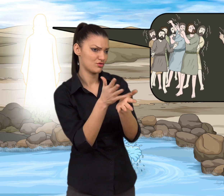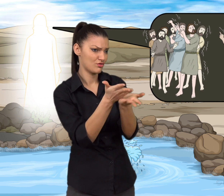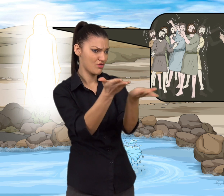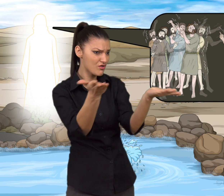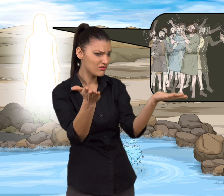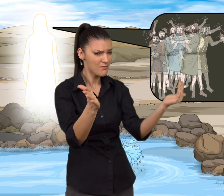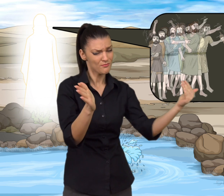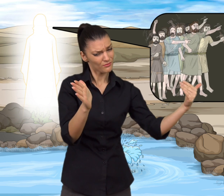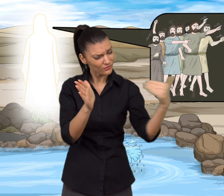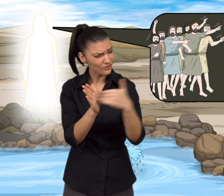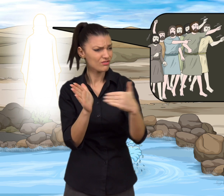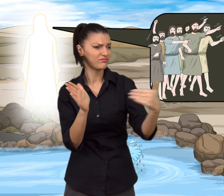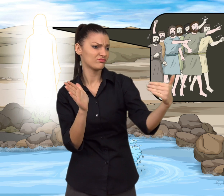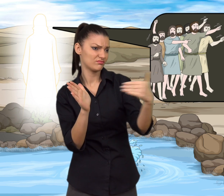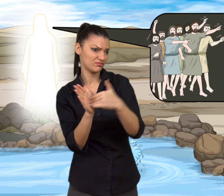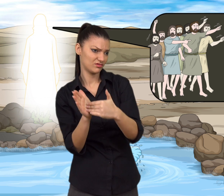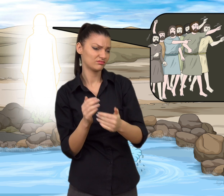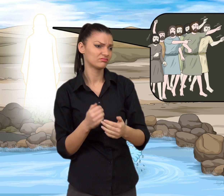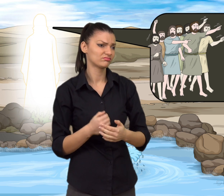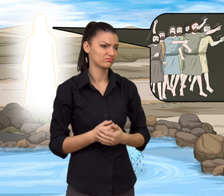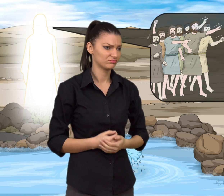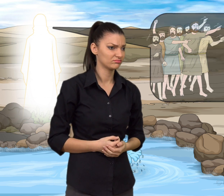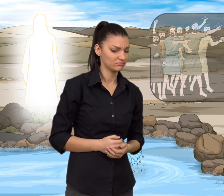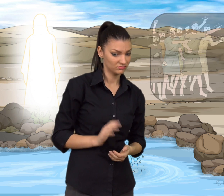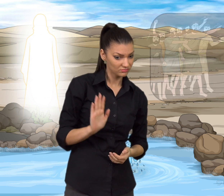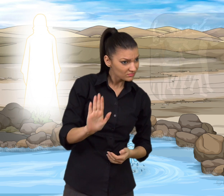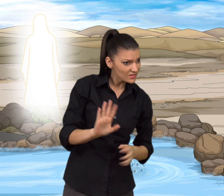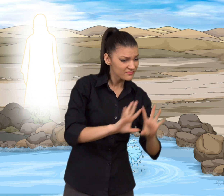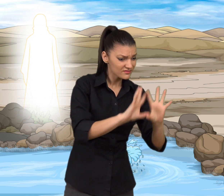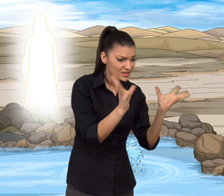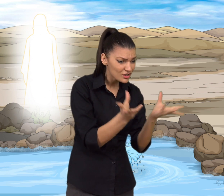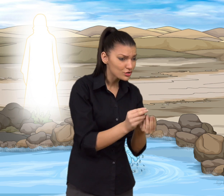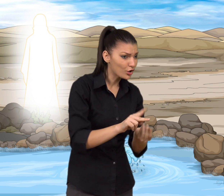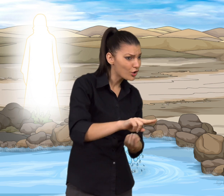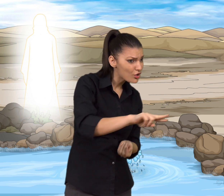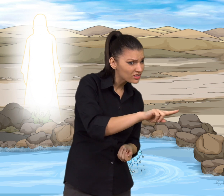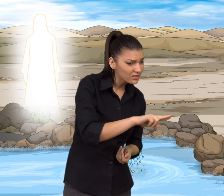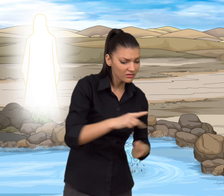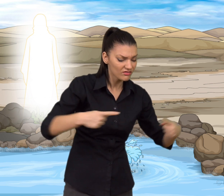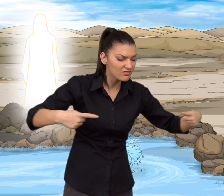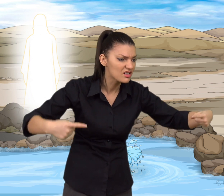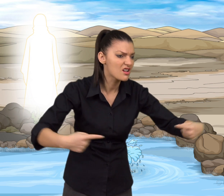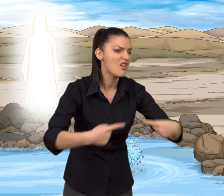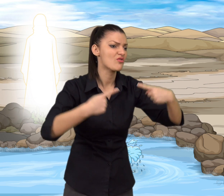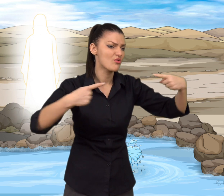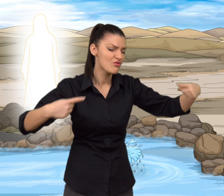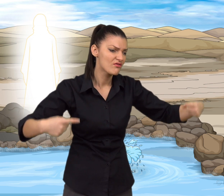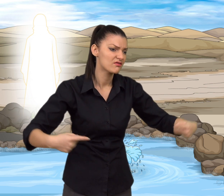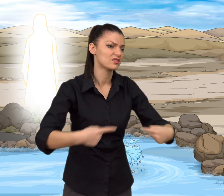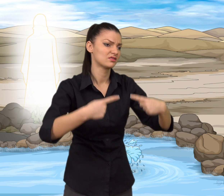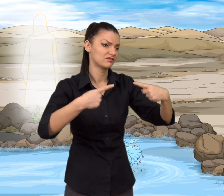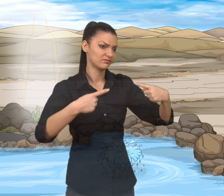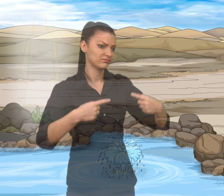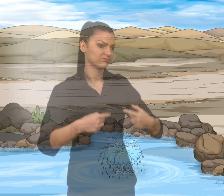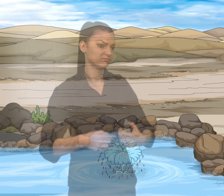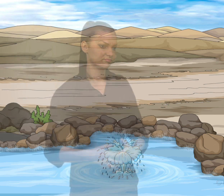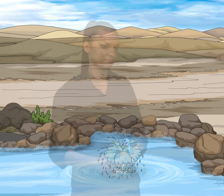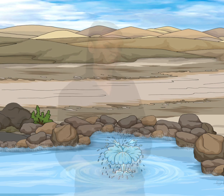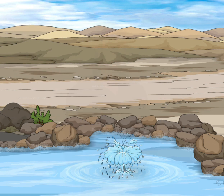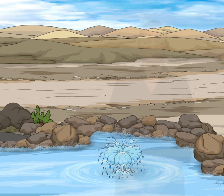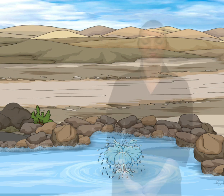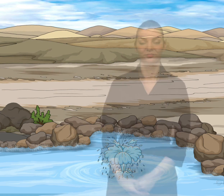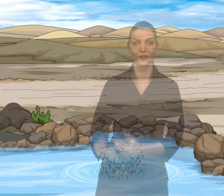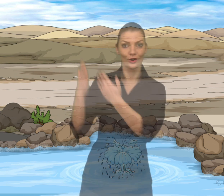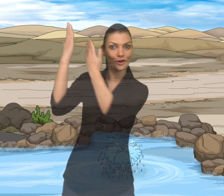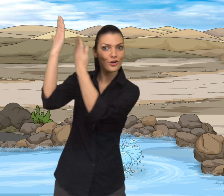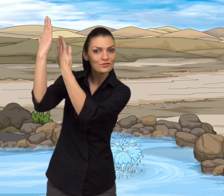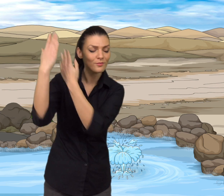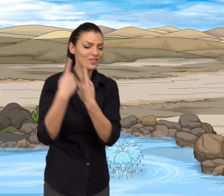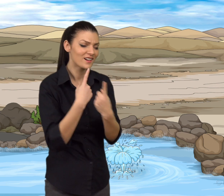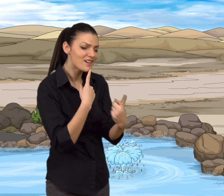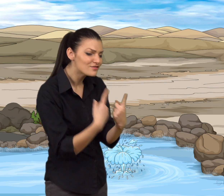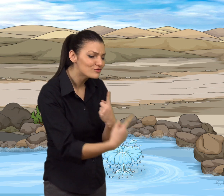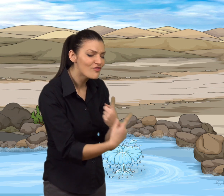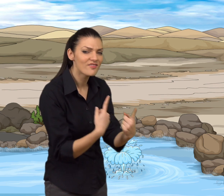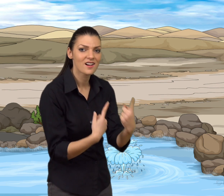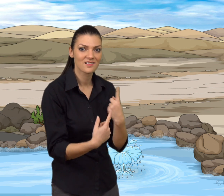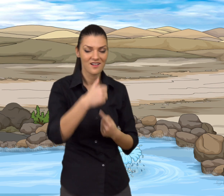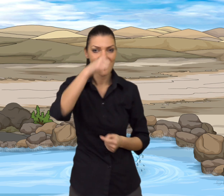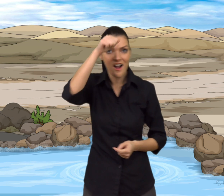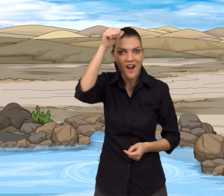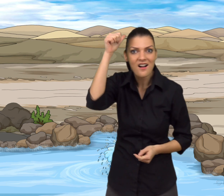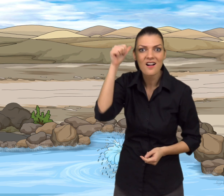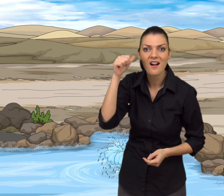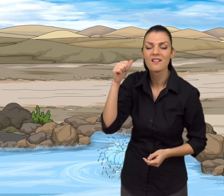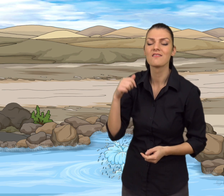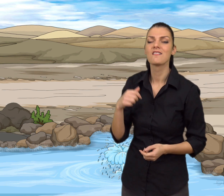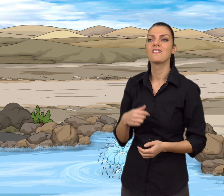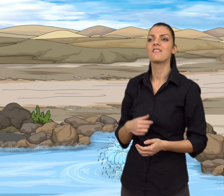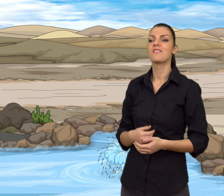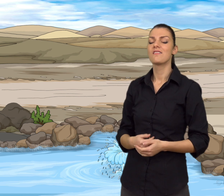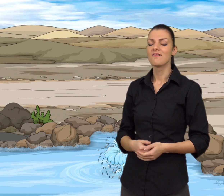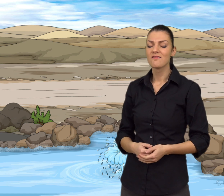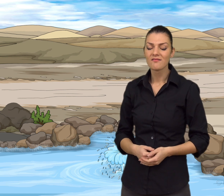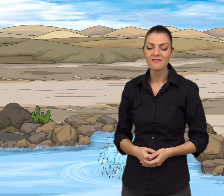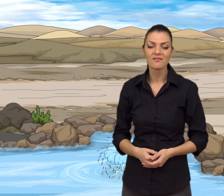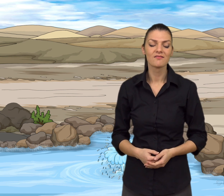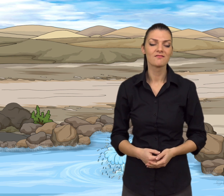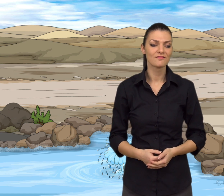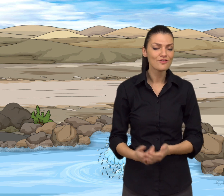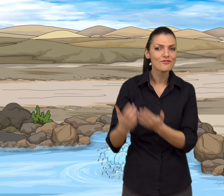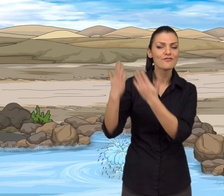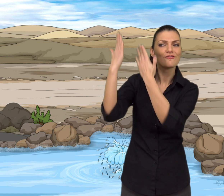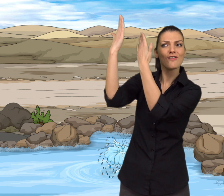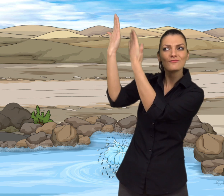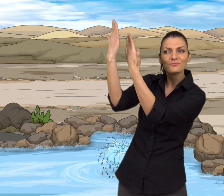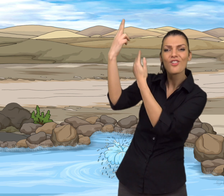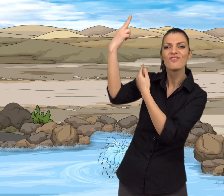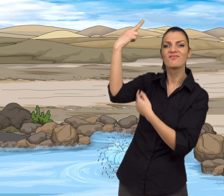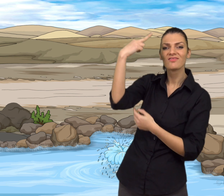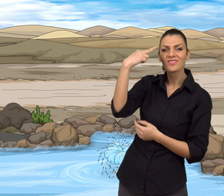he will live in hostility toward all his brothers.”